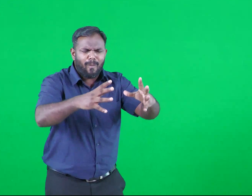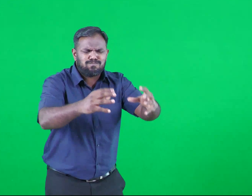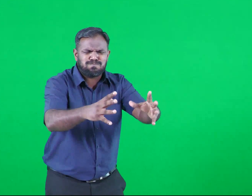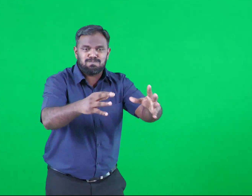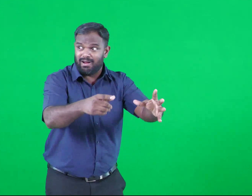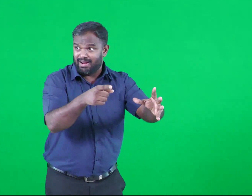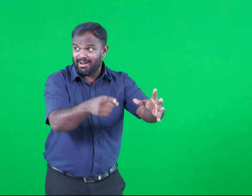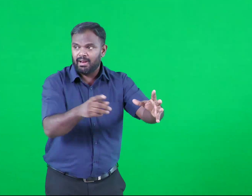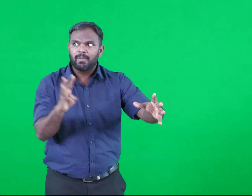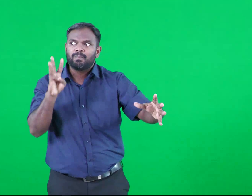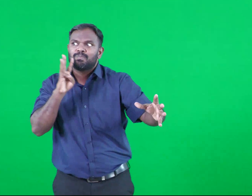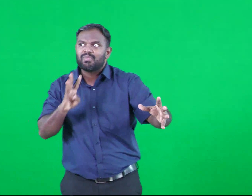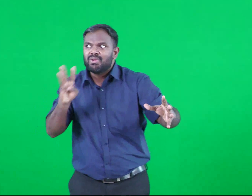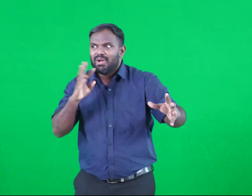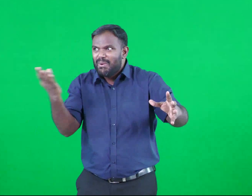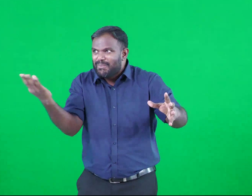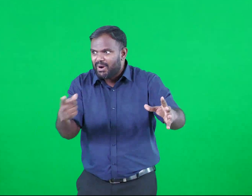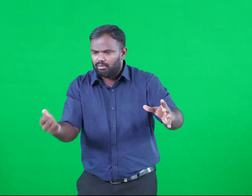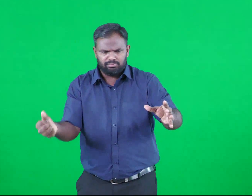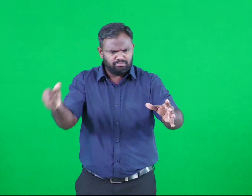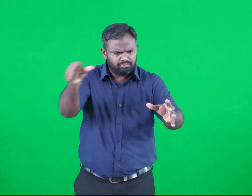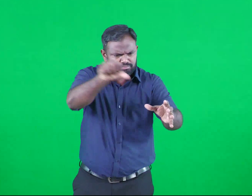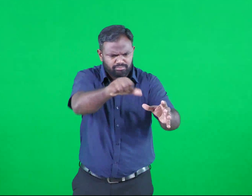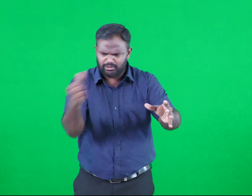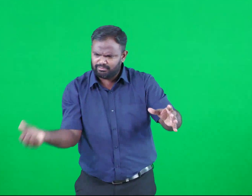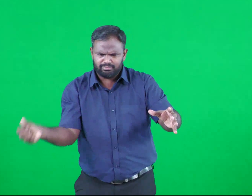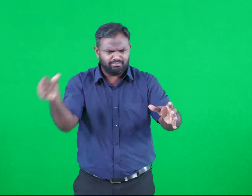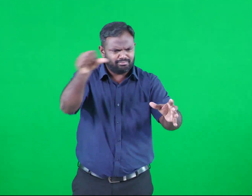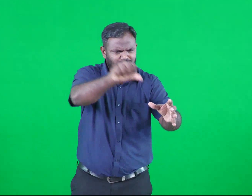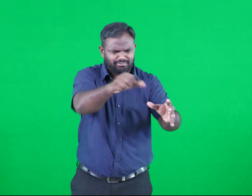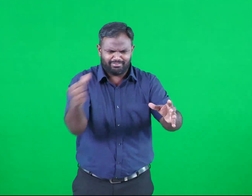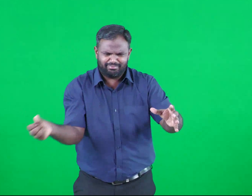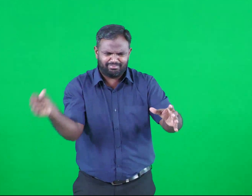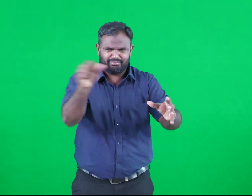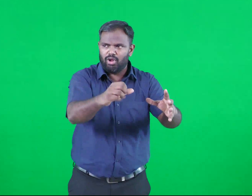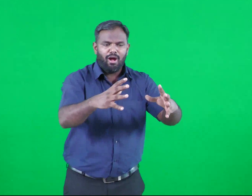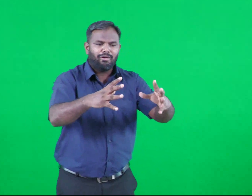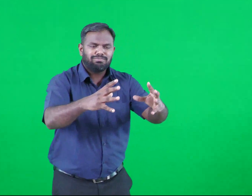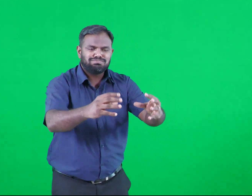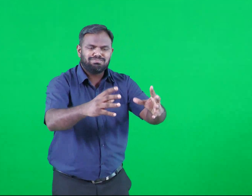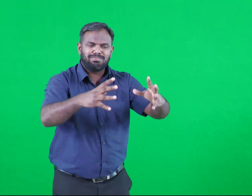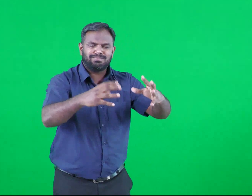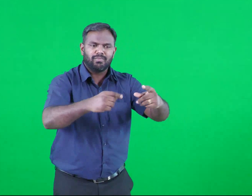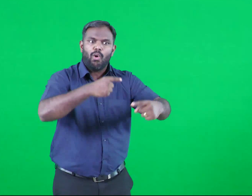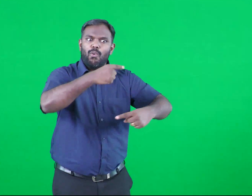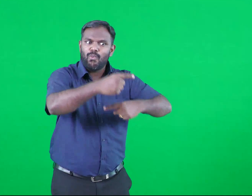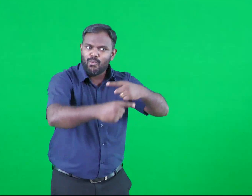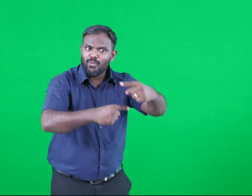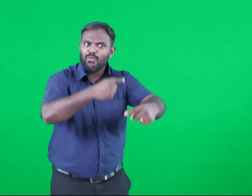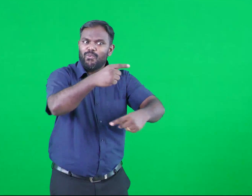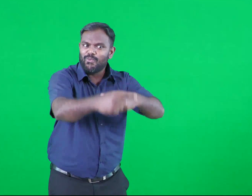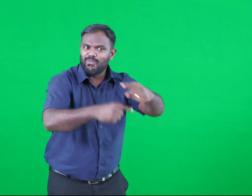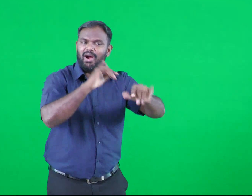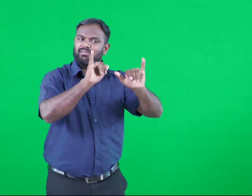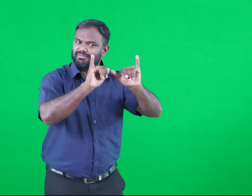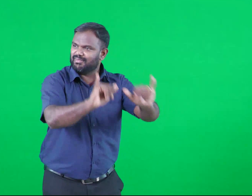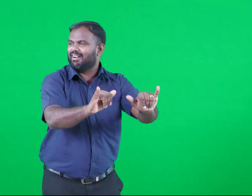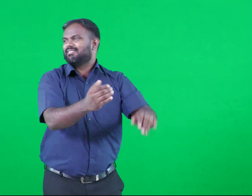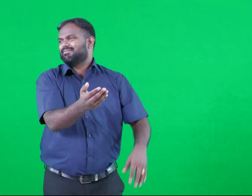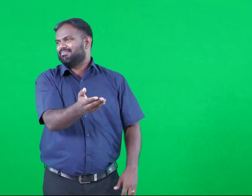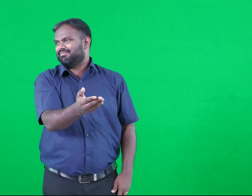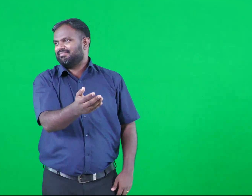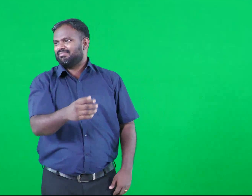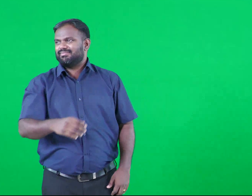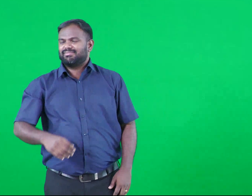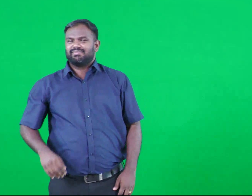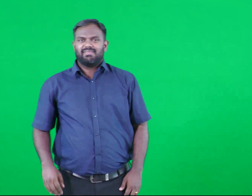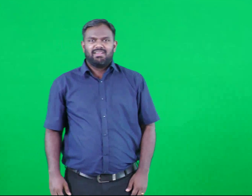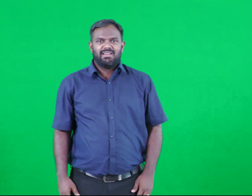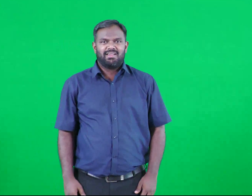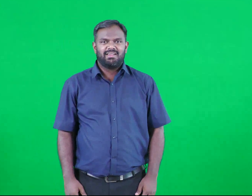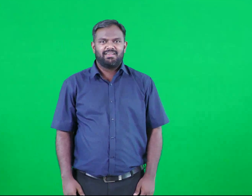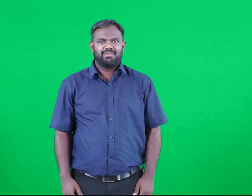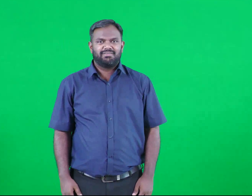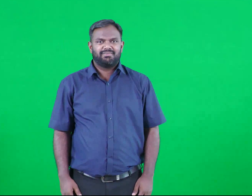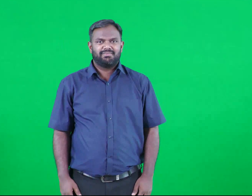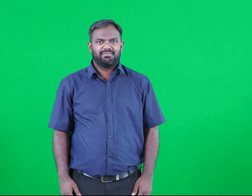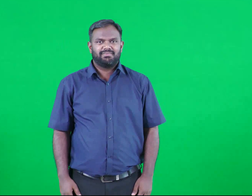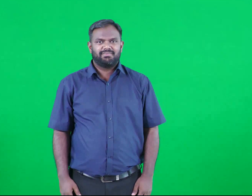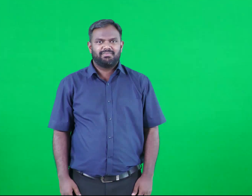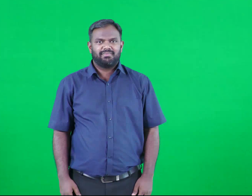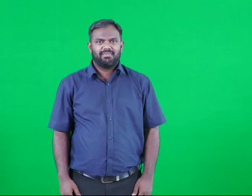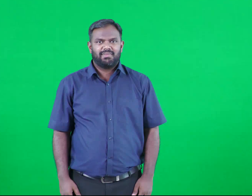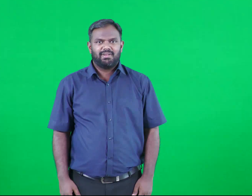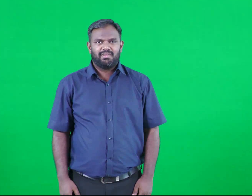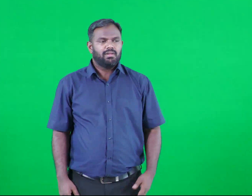Instead, new wine is poured into new wineskins."